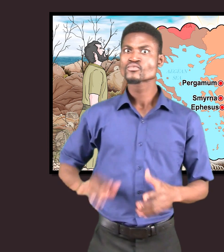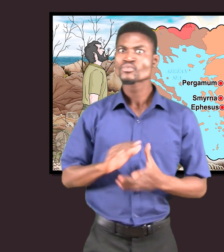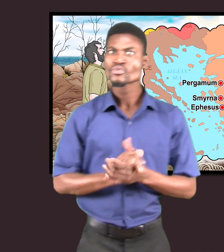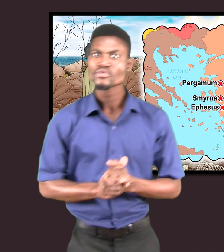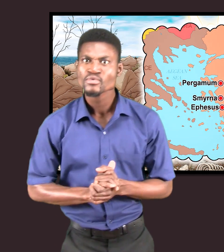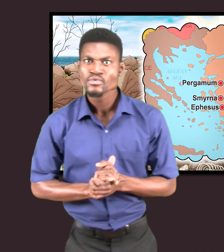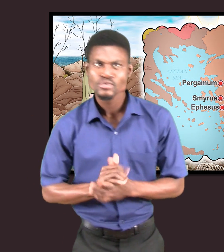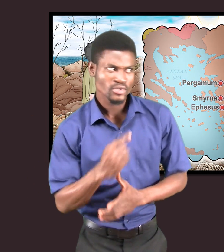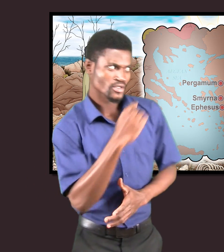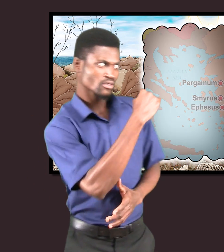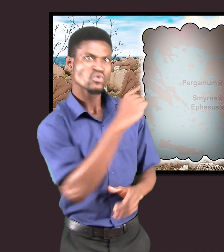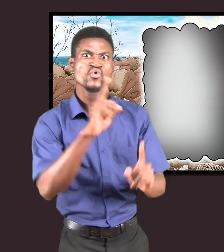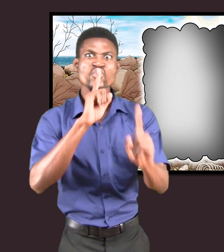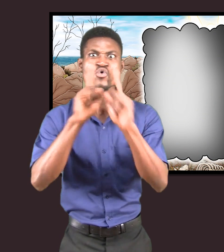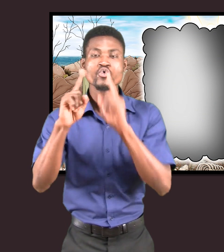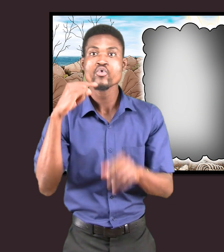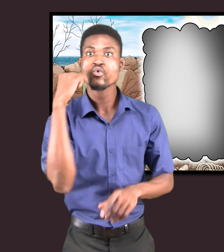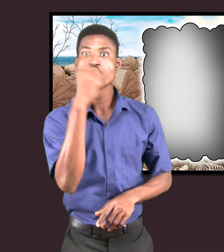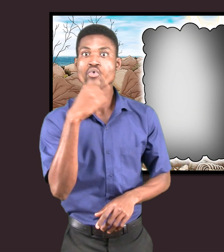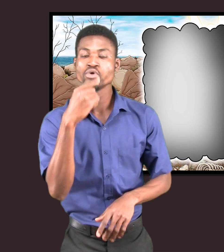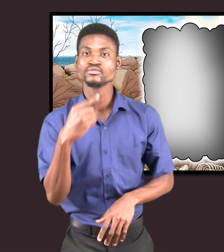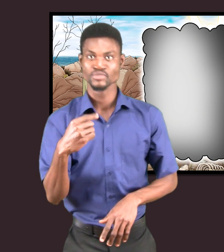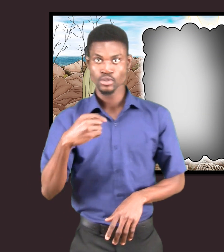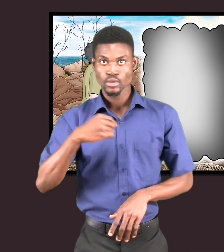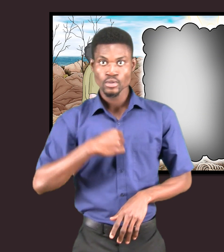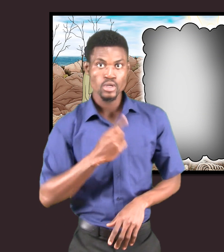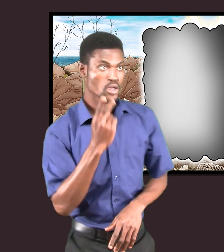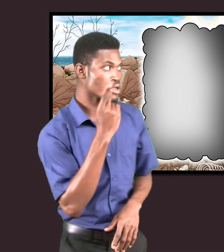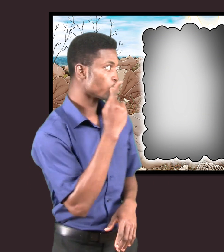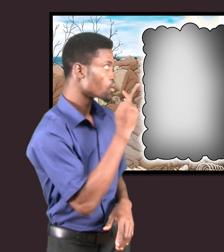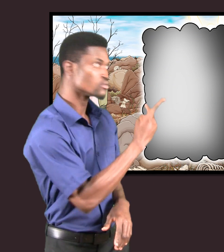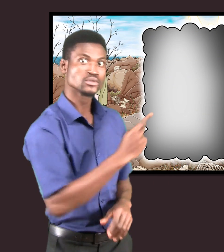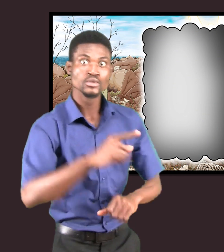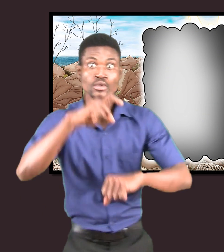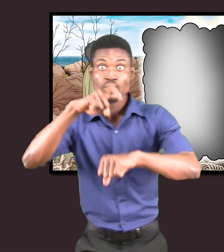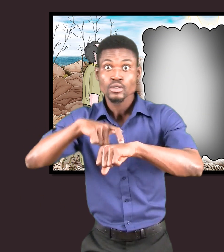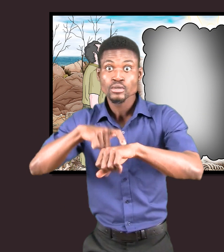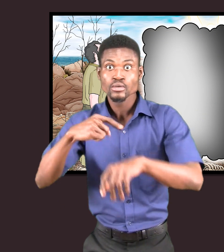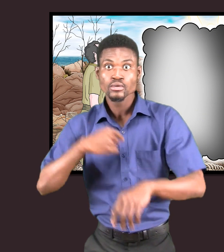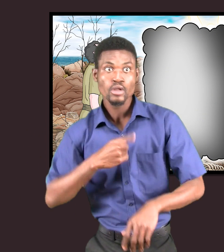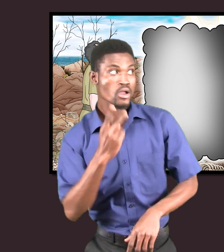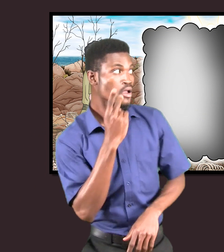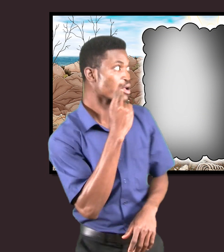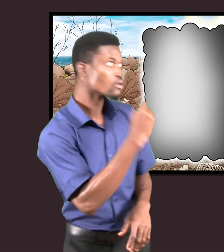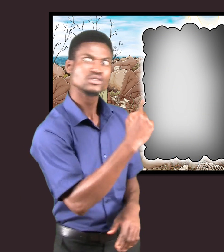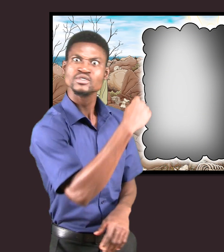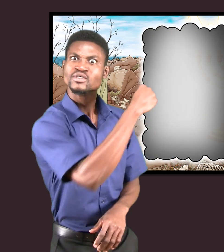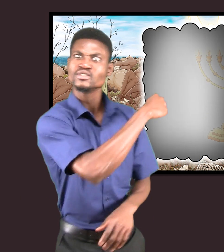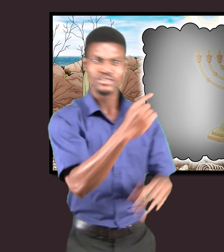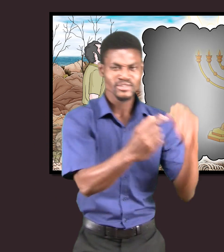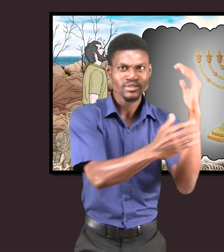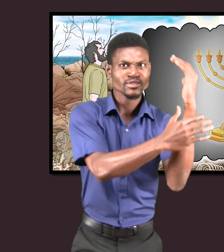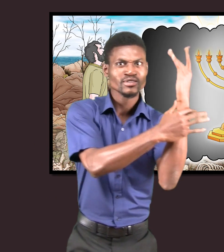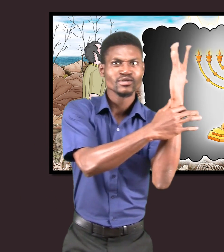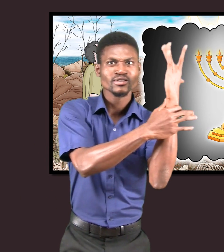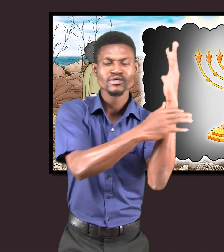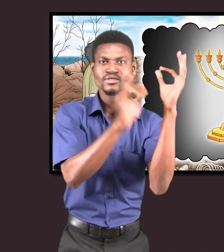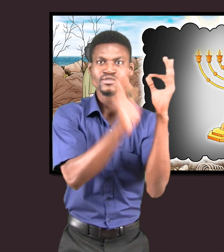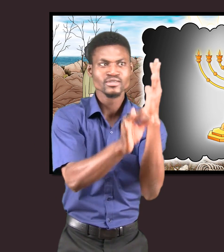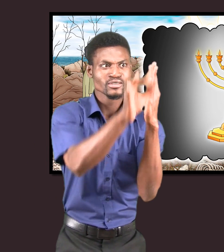Then I turned to see the voice that was speaking with me.